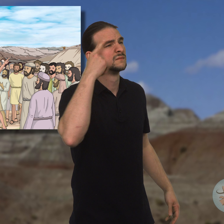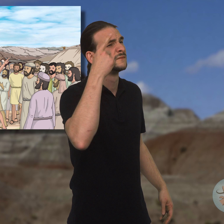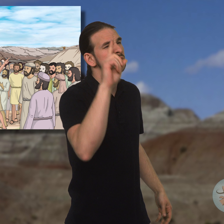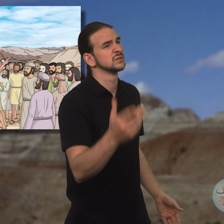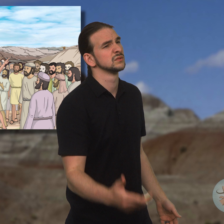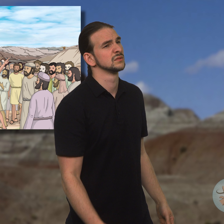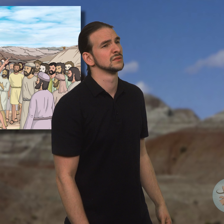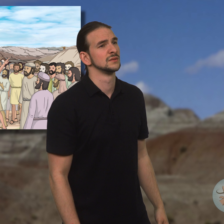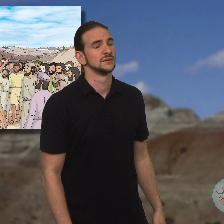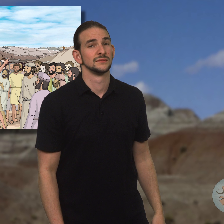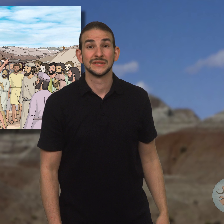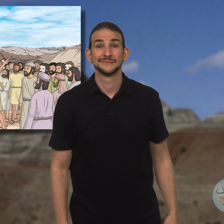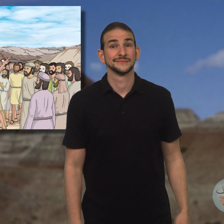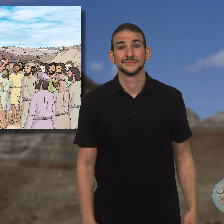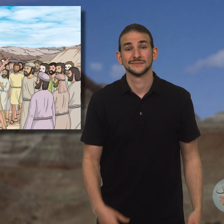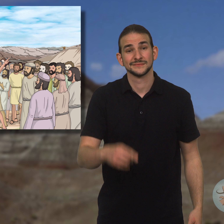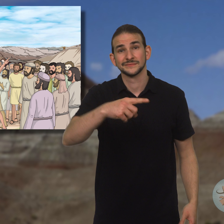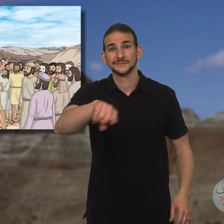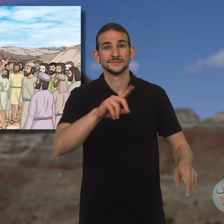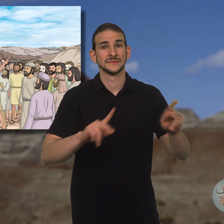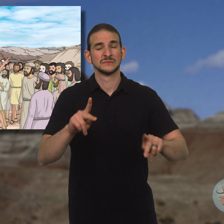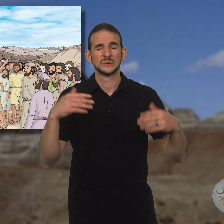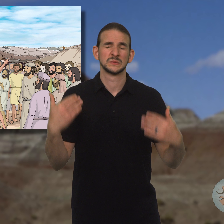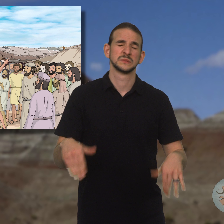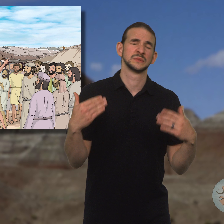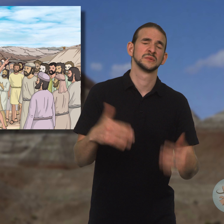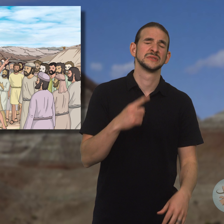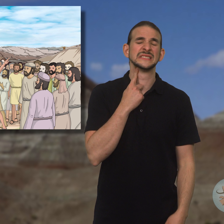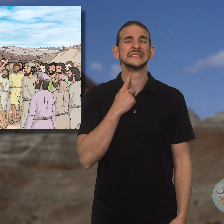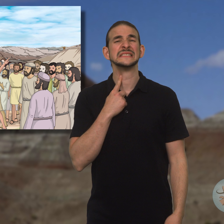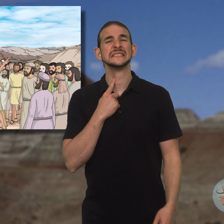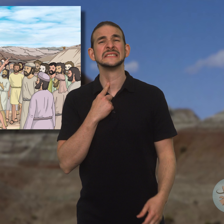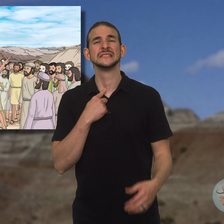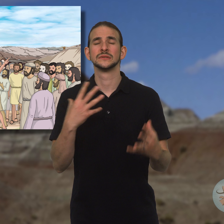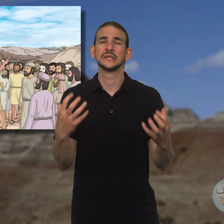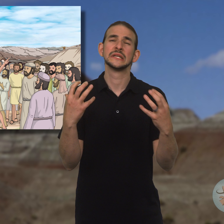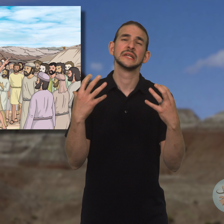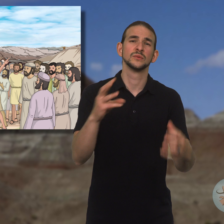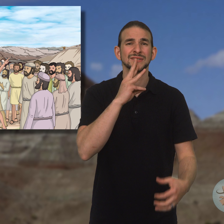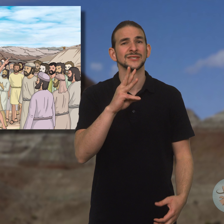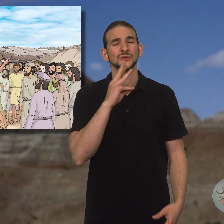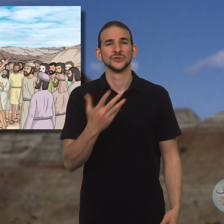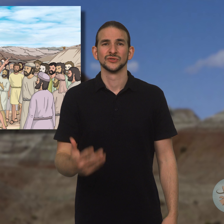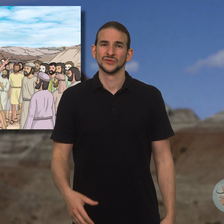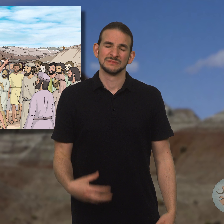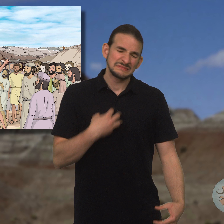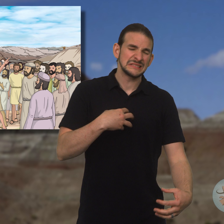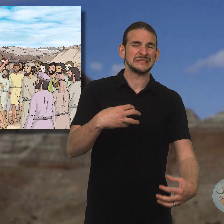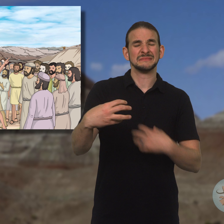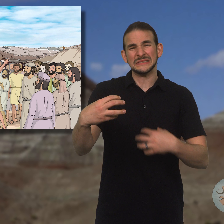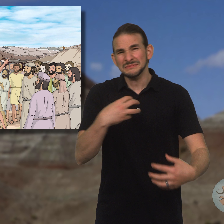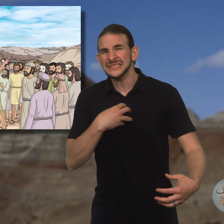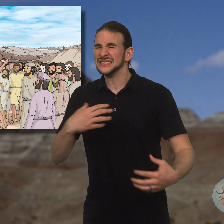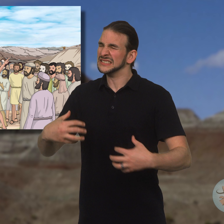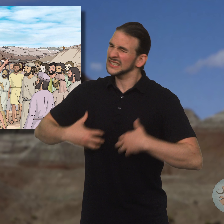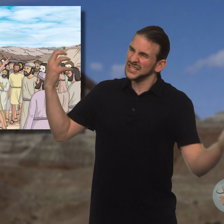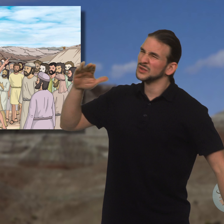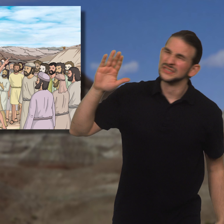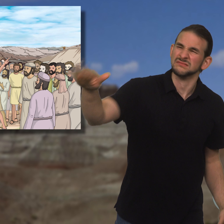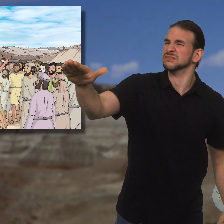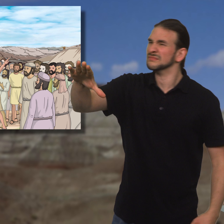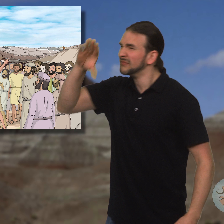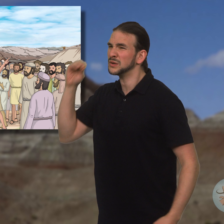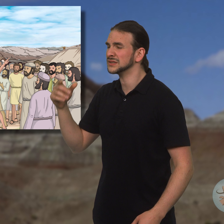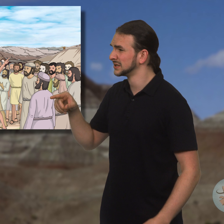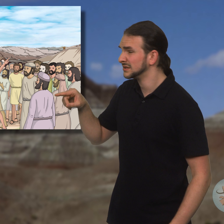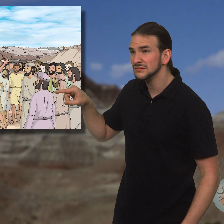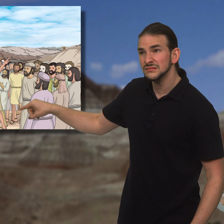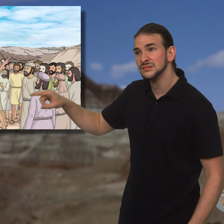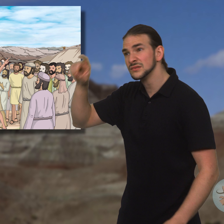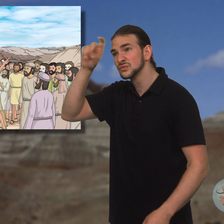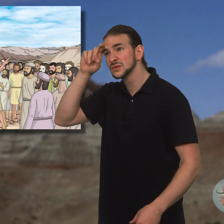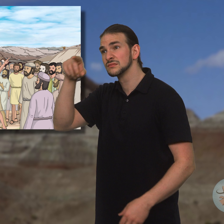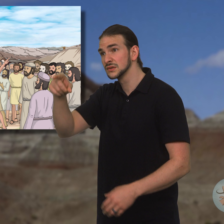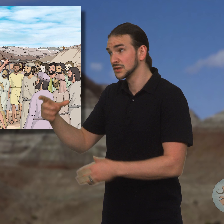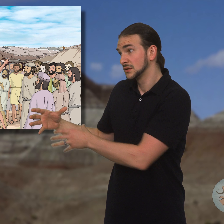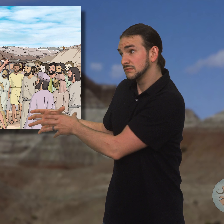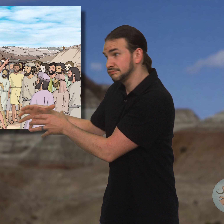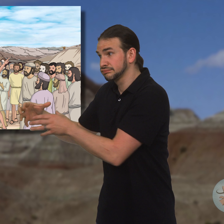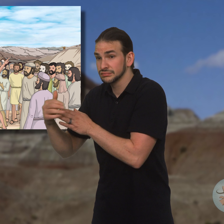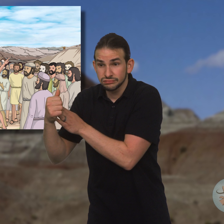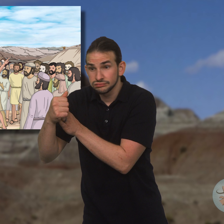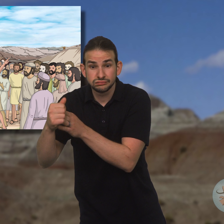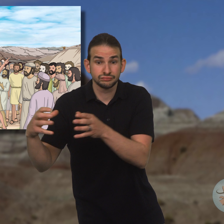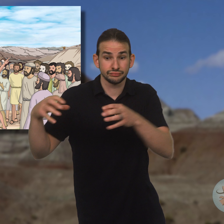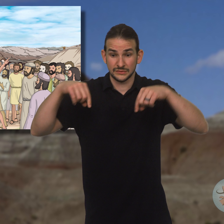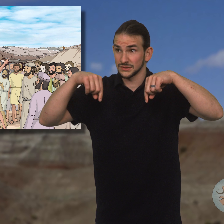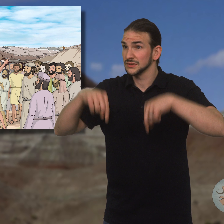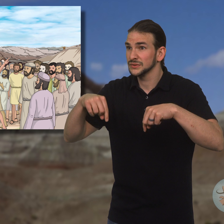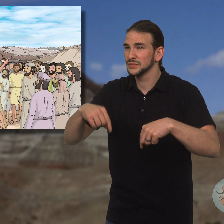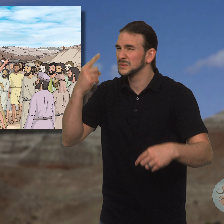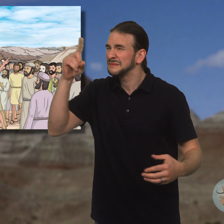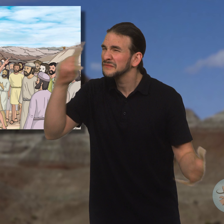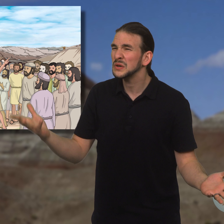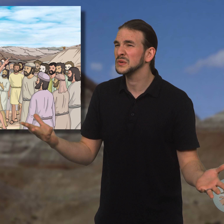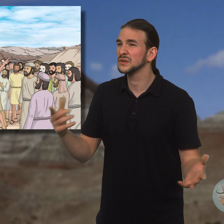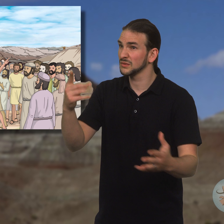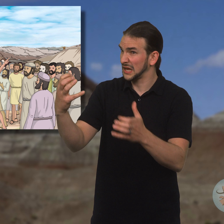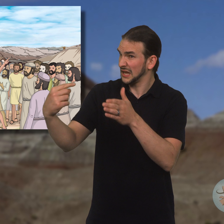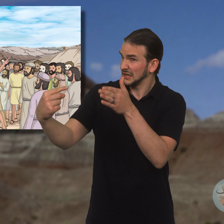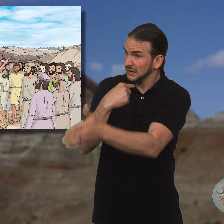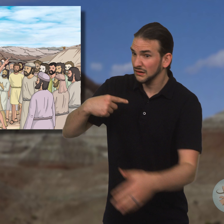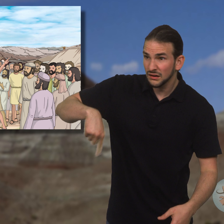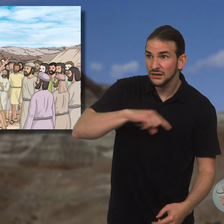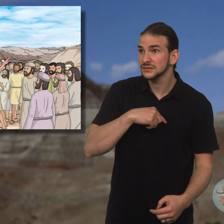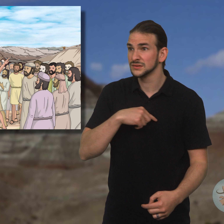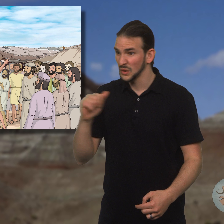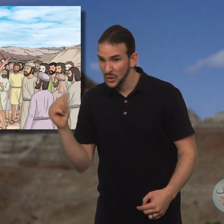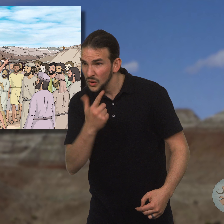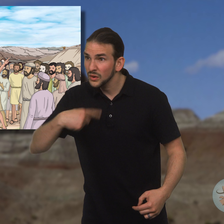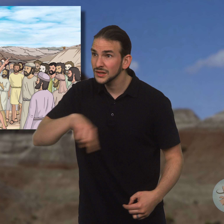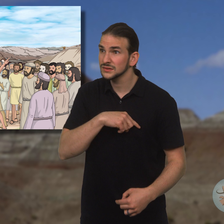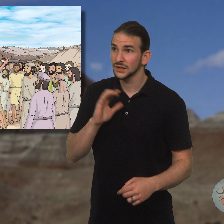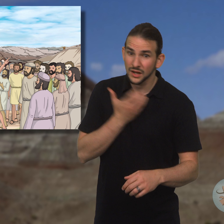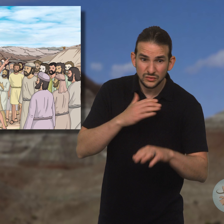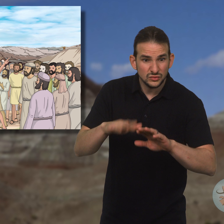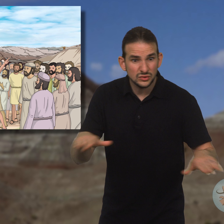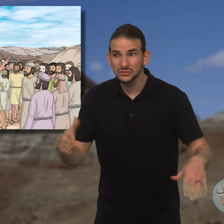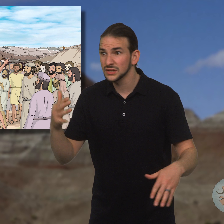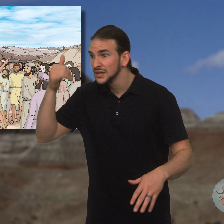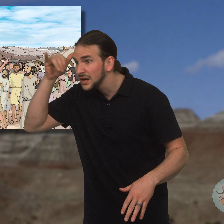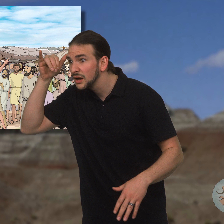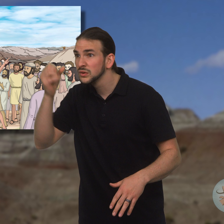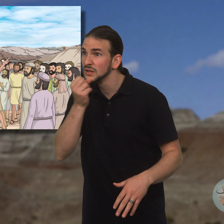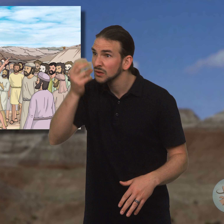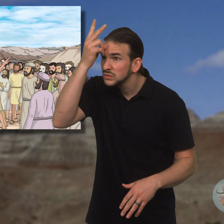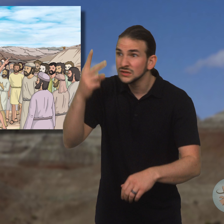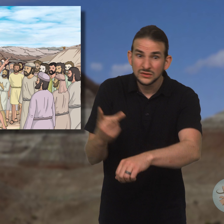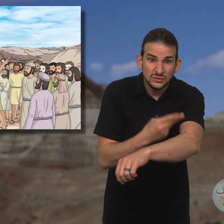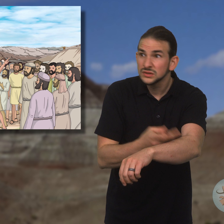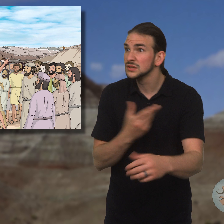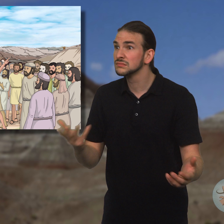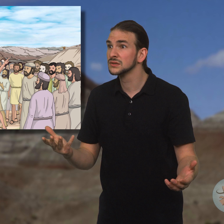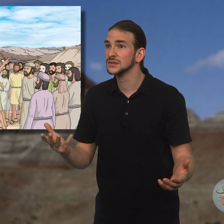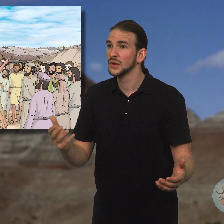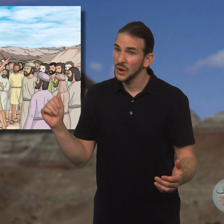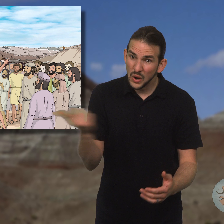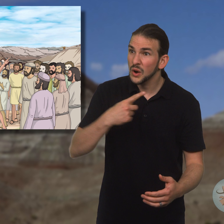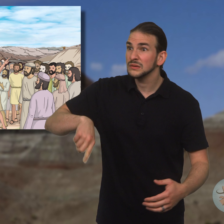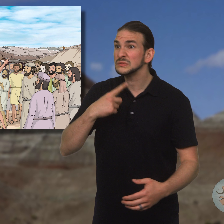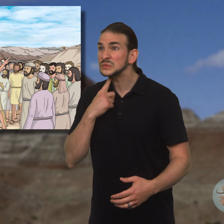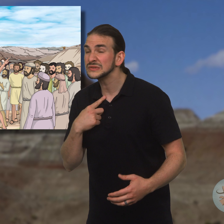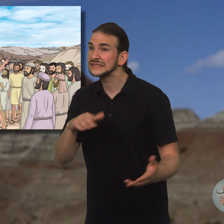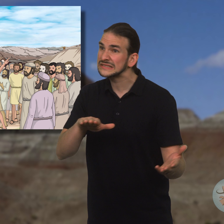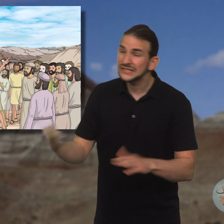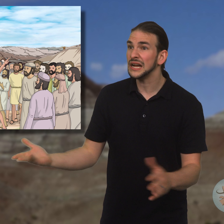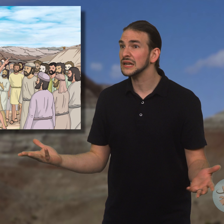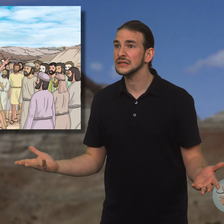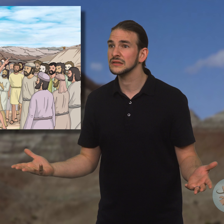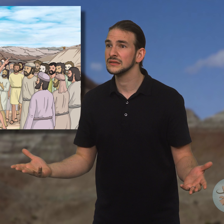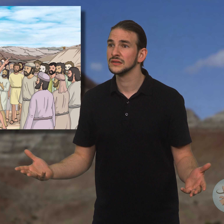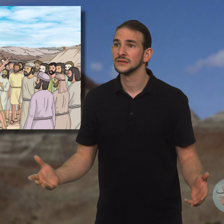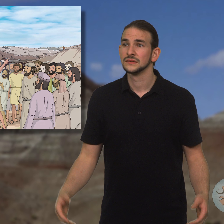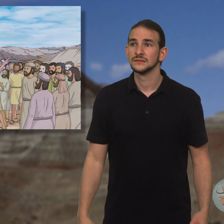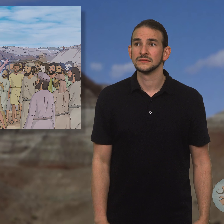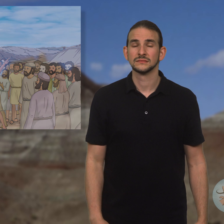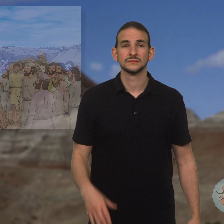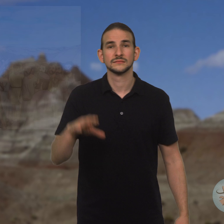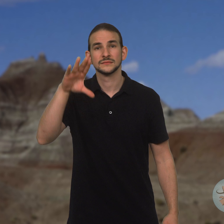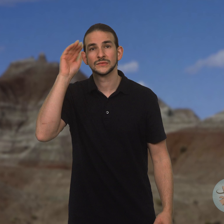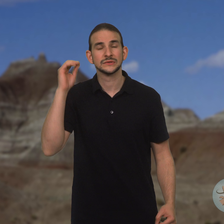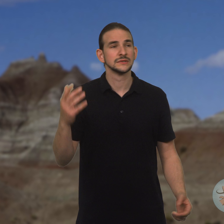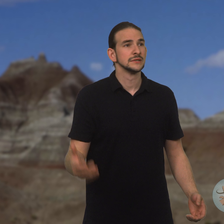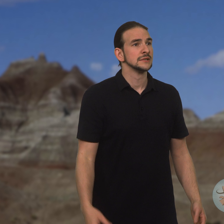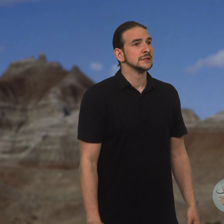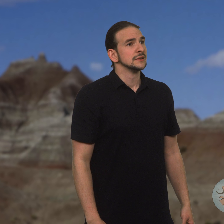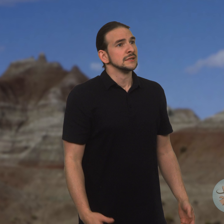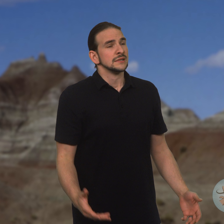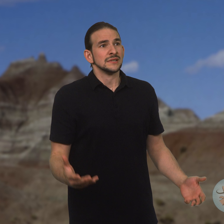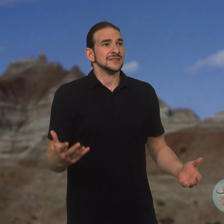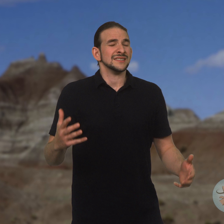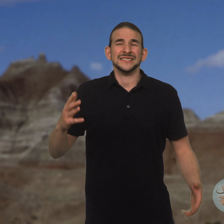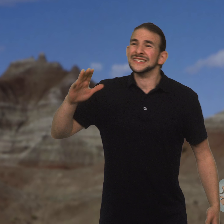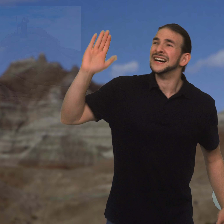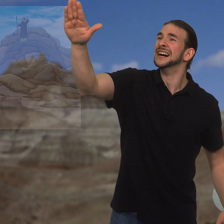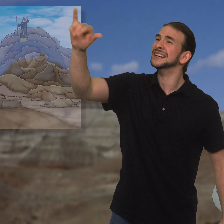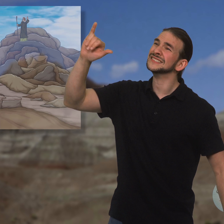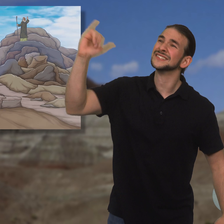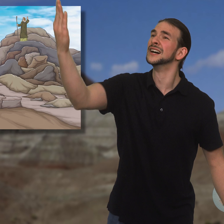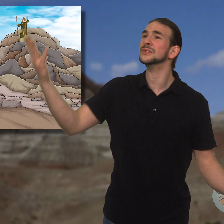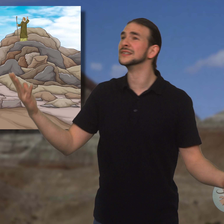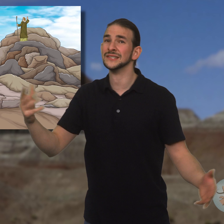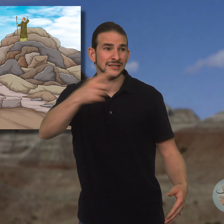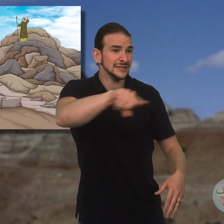But the people thirsted for water there, and they grumbled against Moses: “Why have you brought us out of Egypt—to make us and our children and livestock die of thirst?”